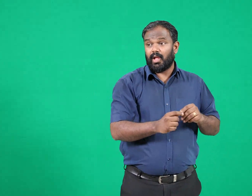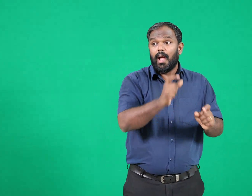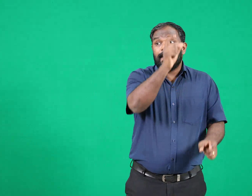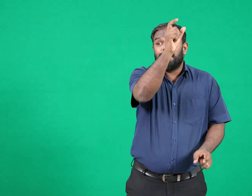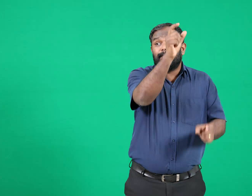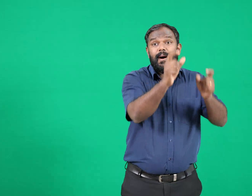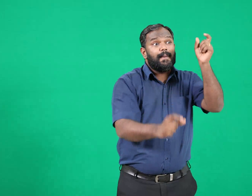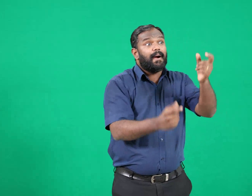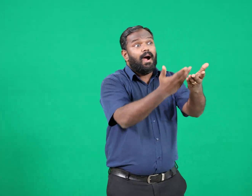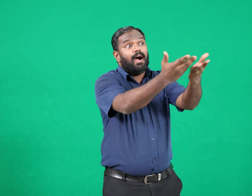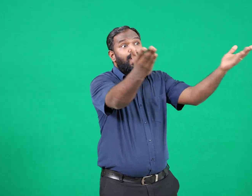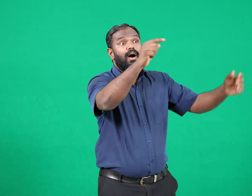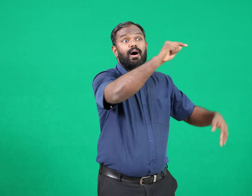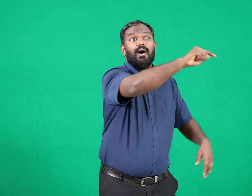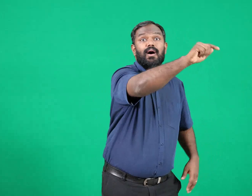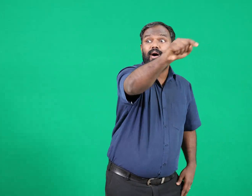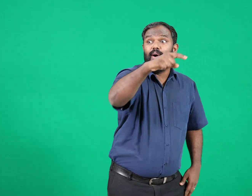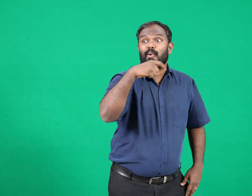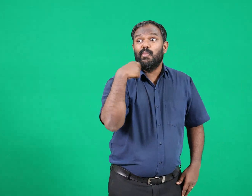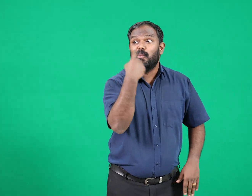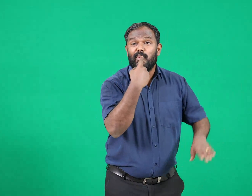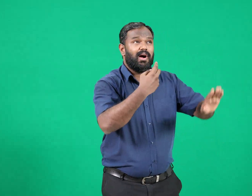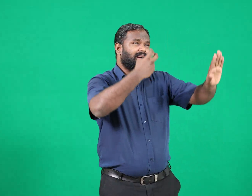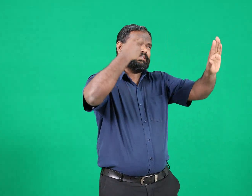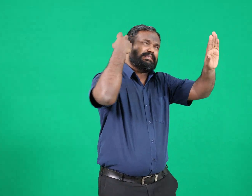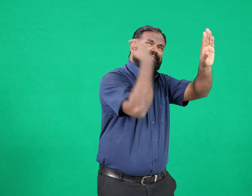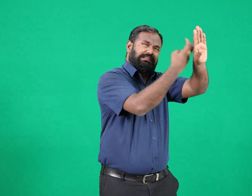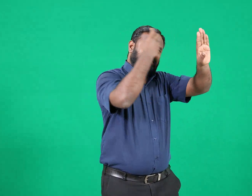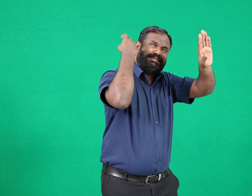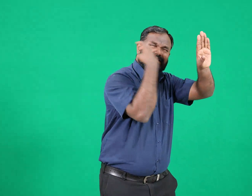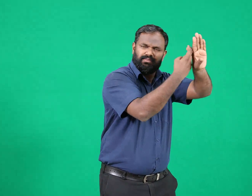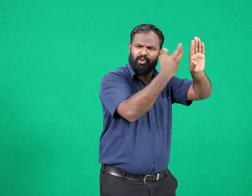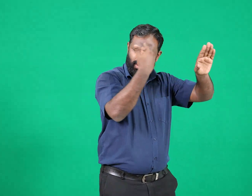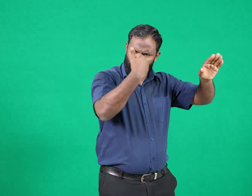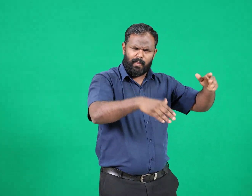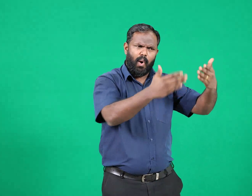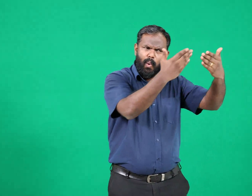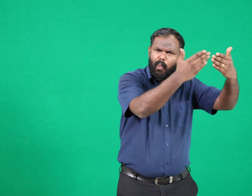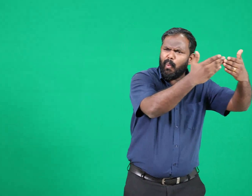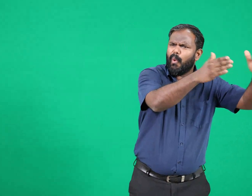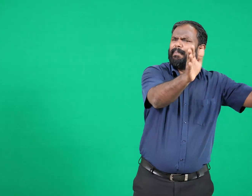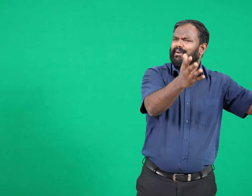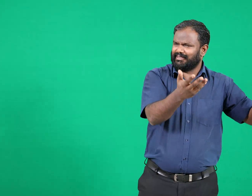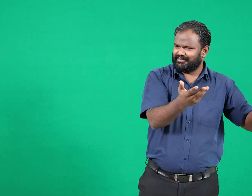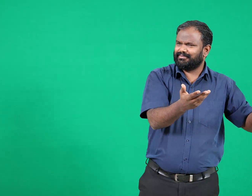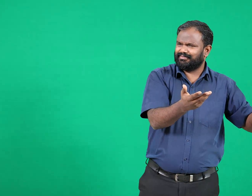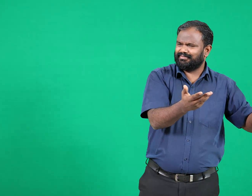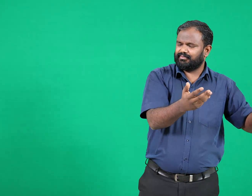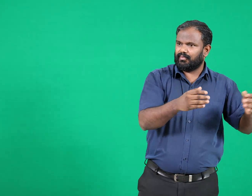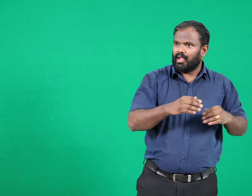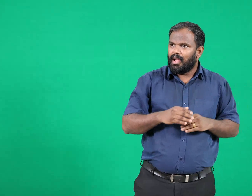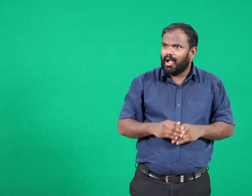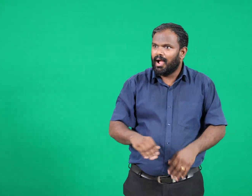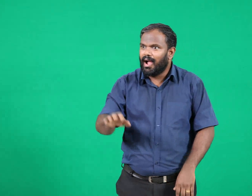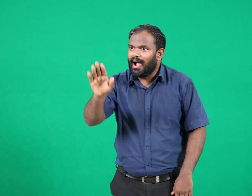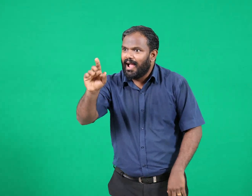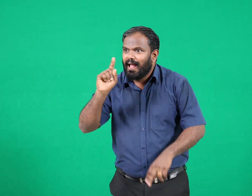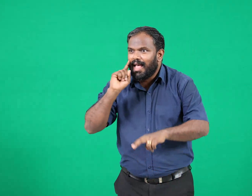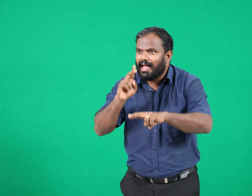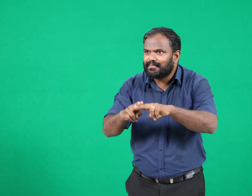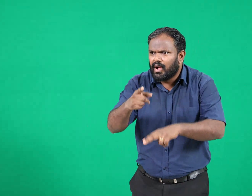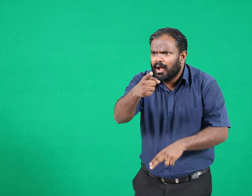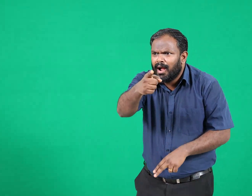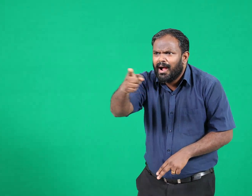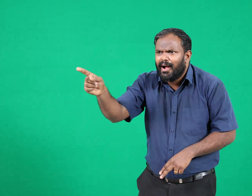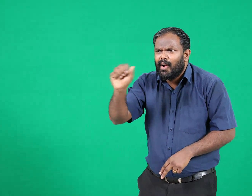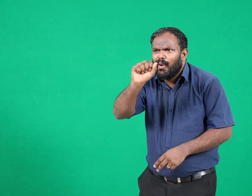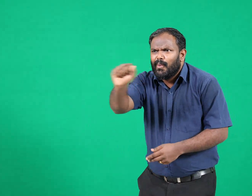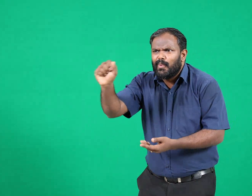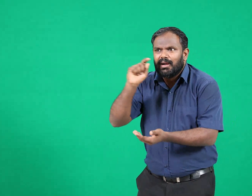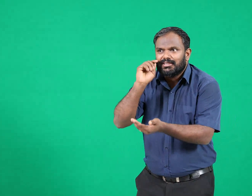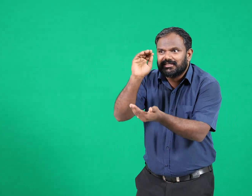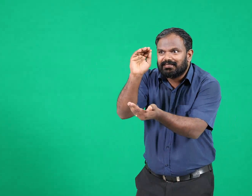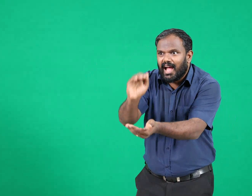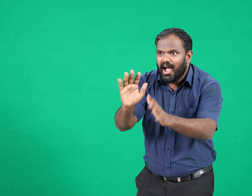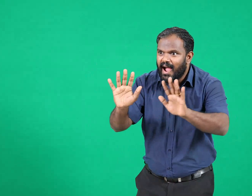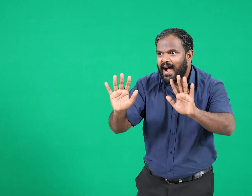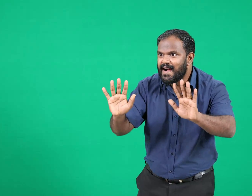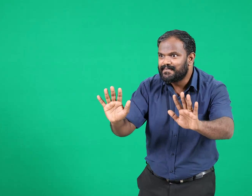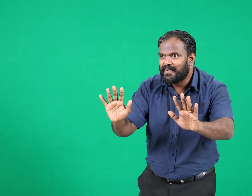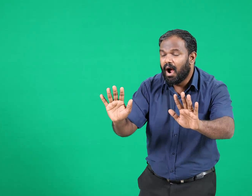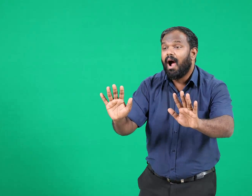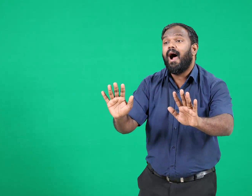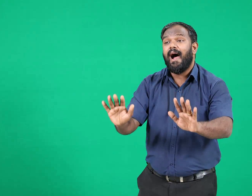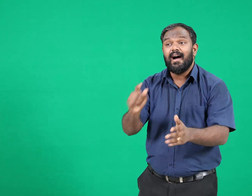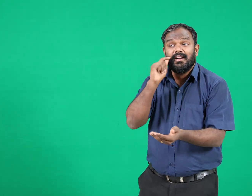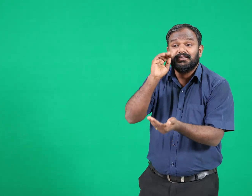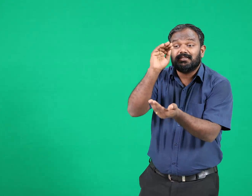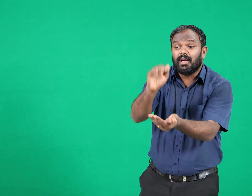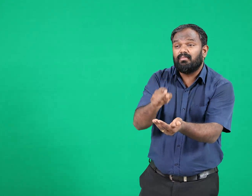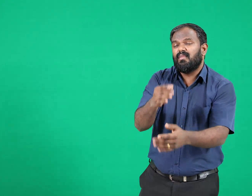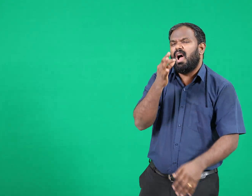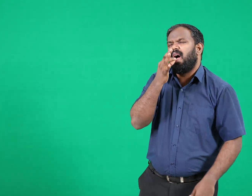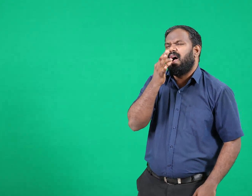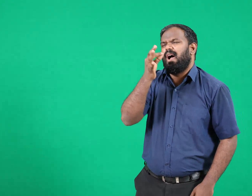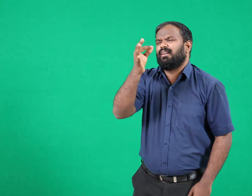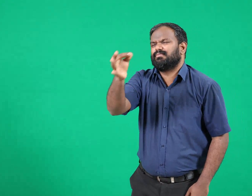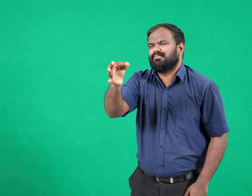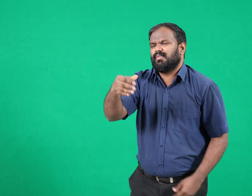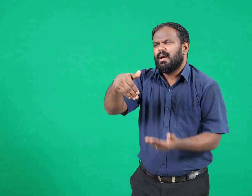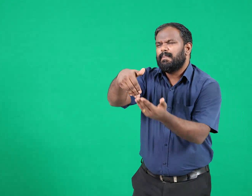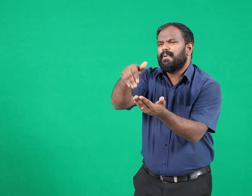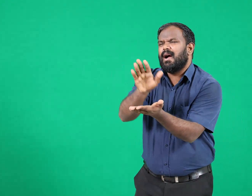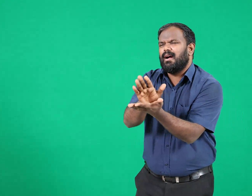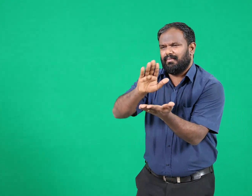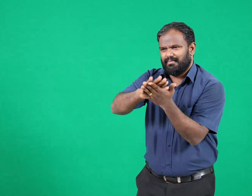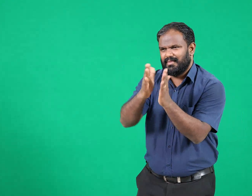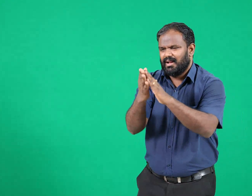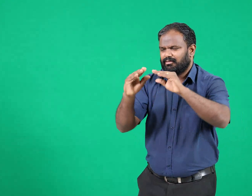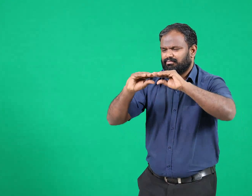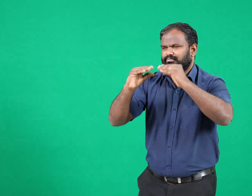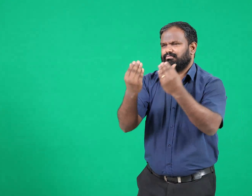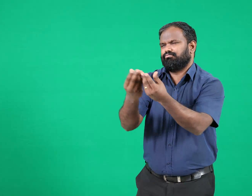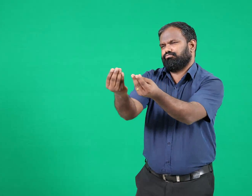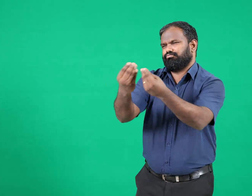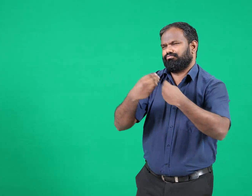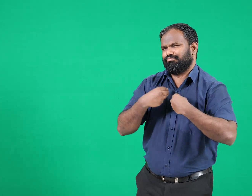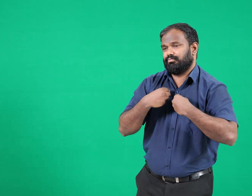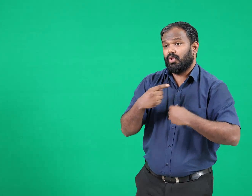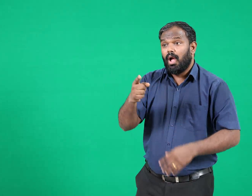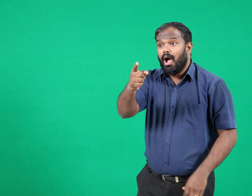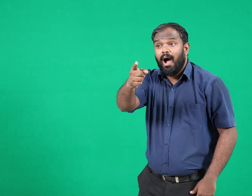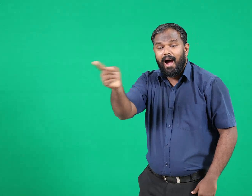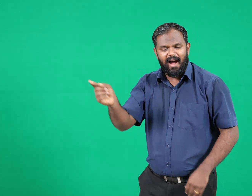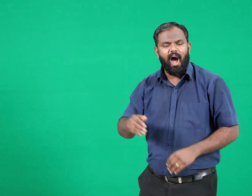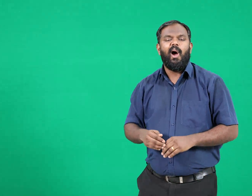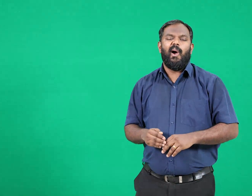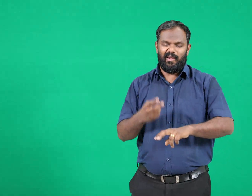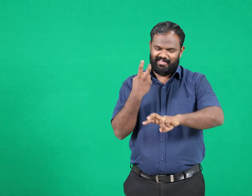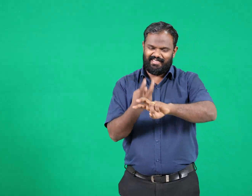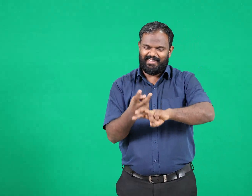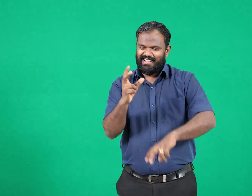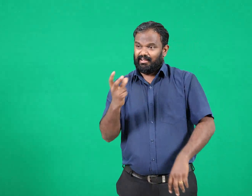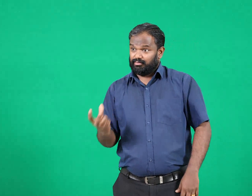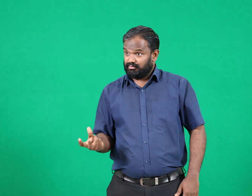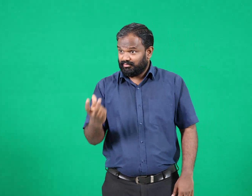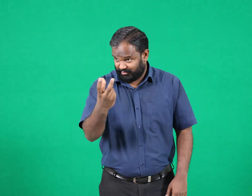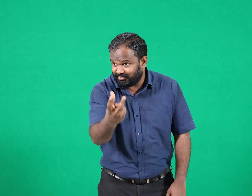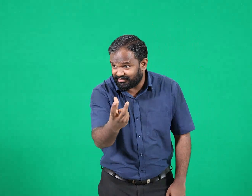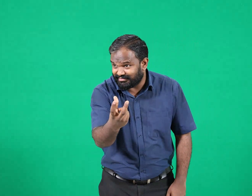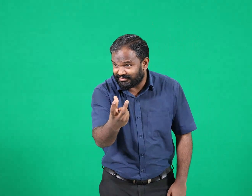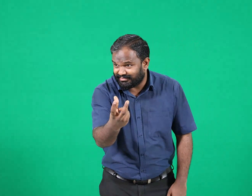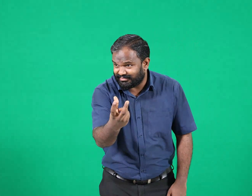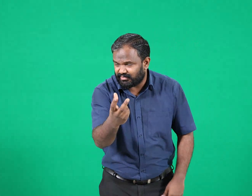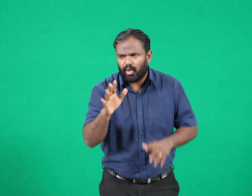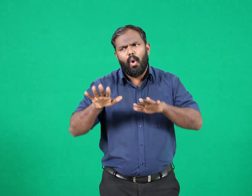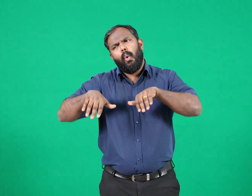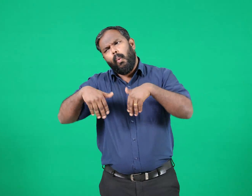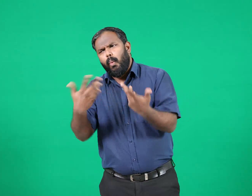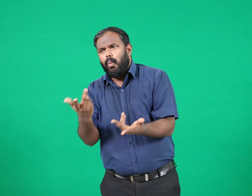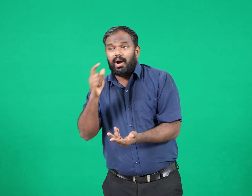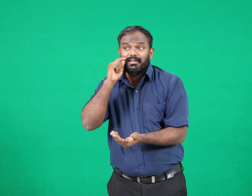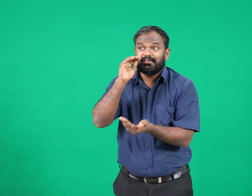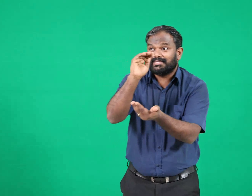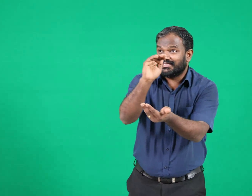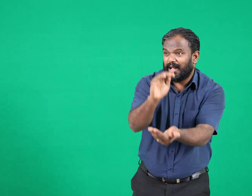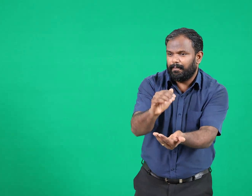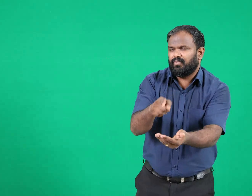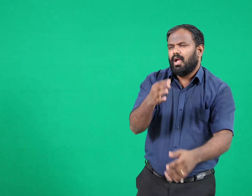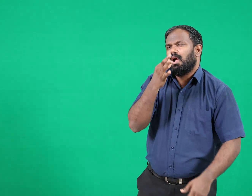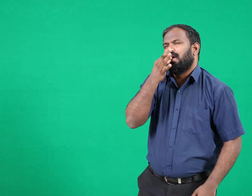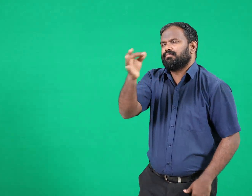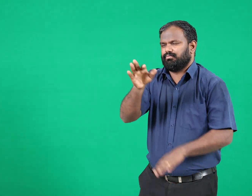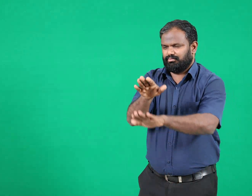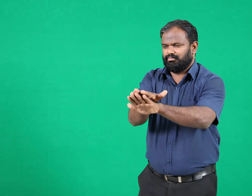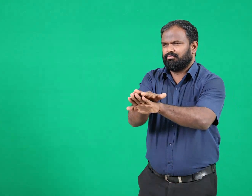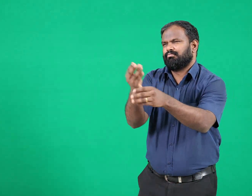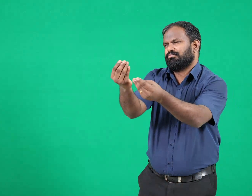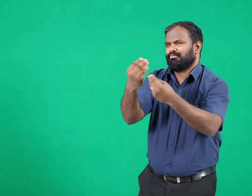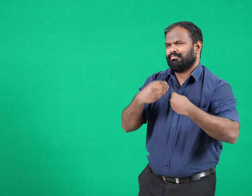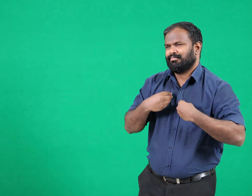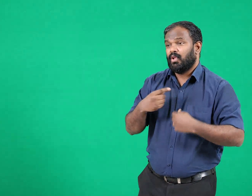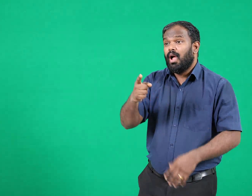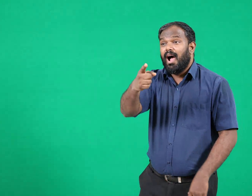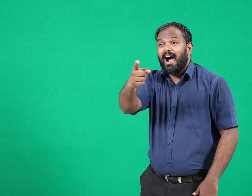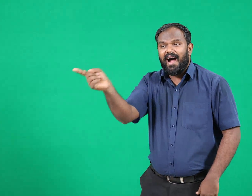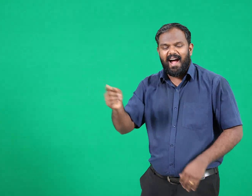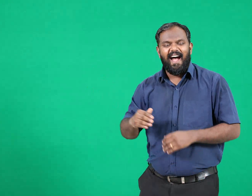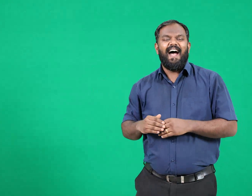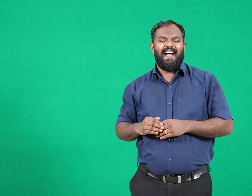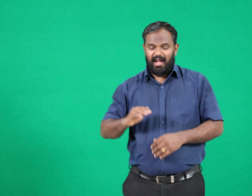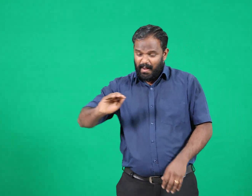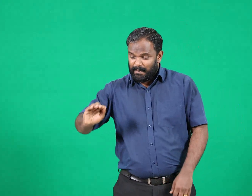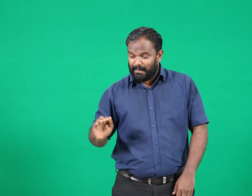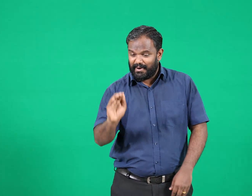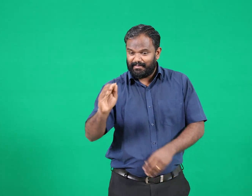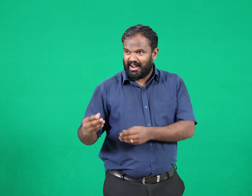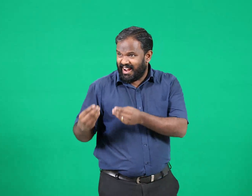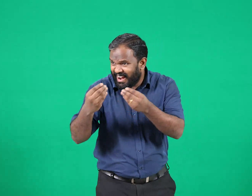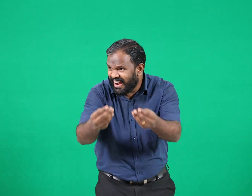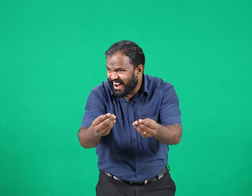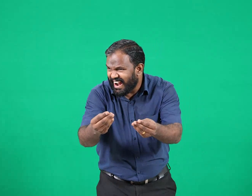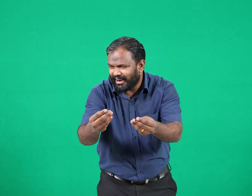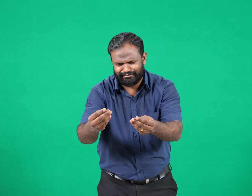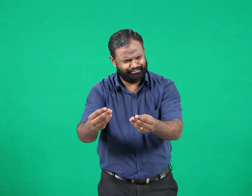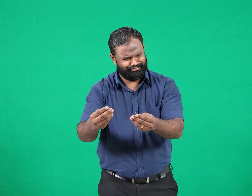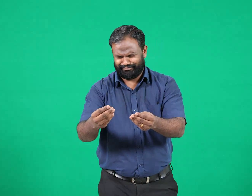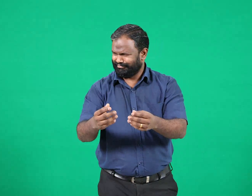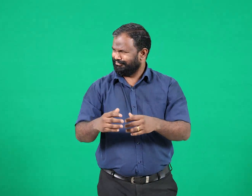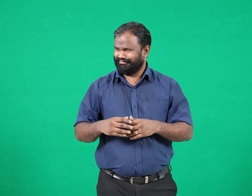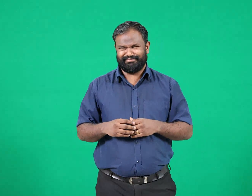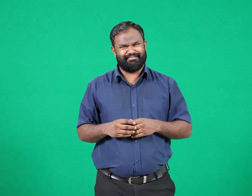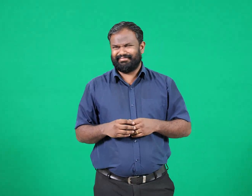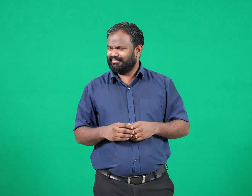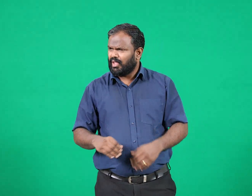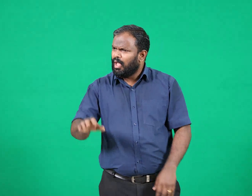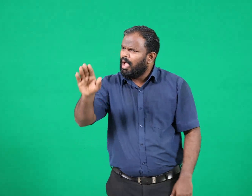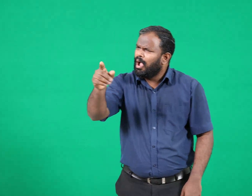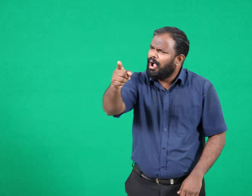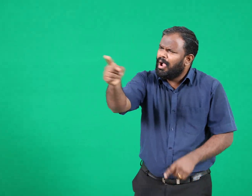Which of you, if his son asks for bread, will give him a stone? Or if he asks for a fish, will give him a snake?